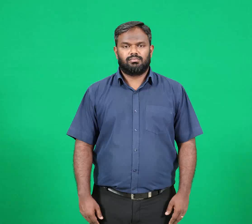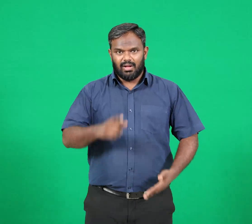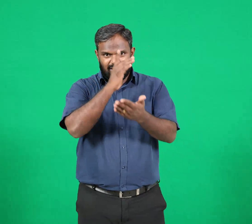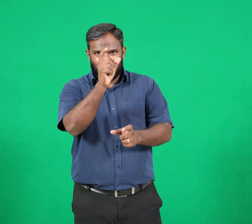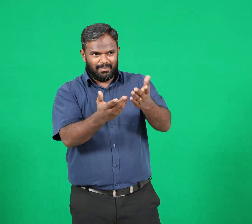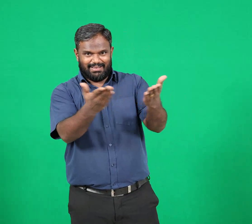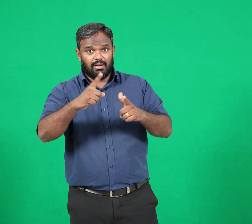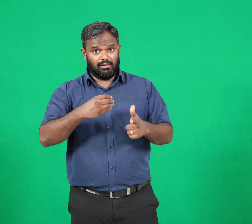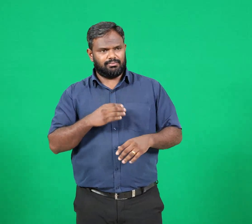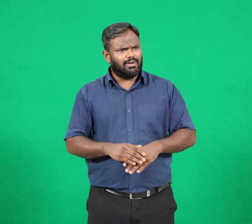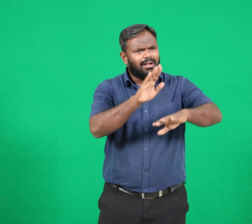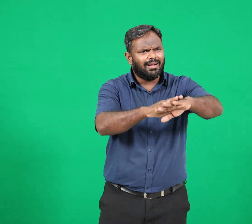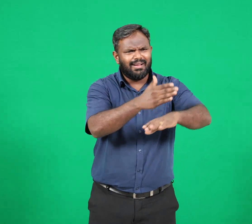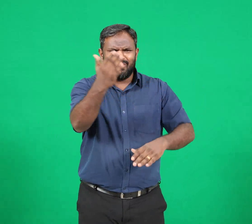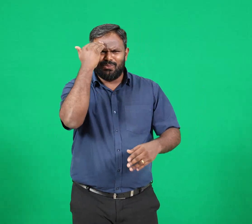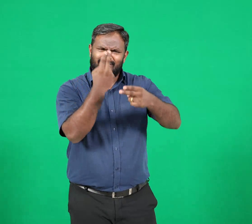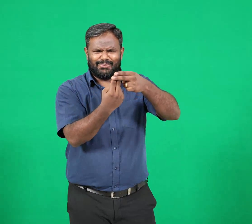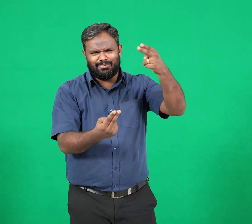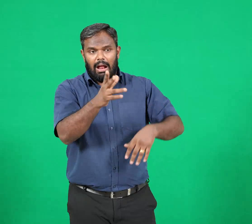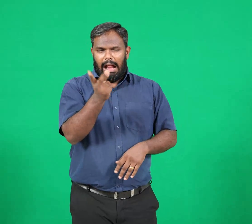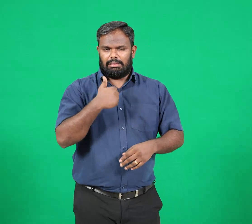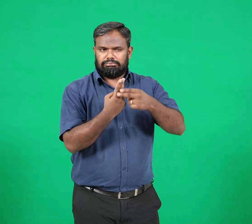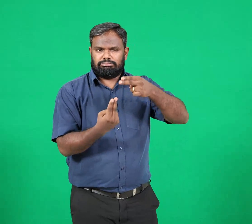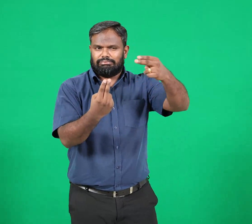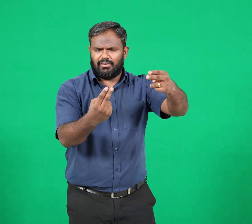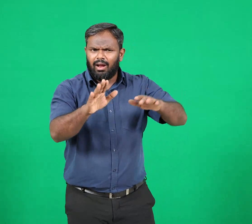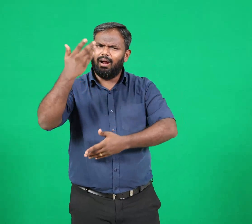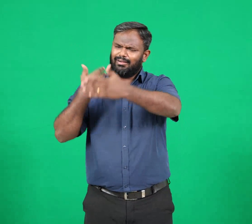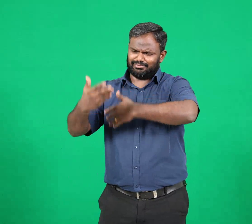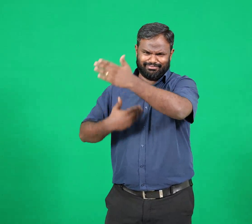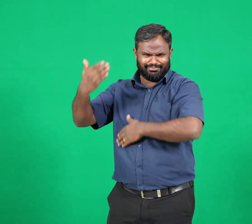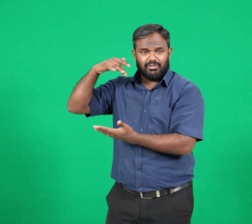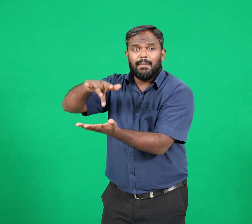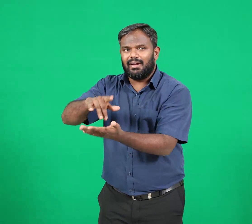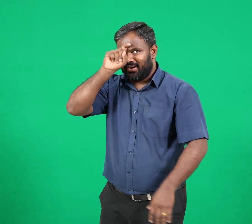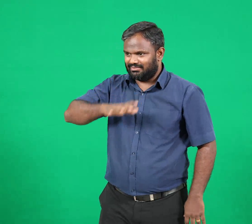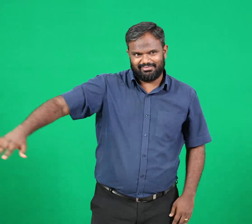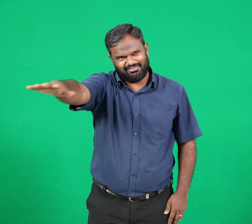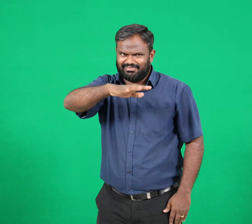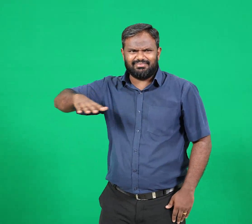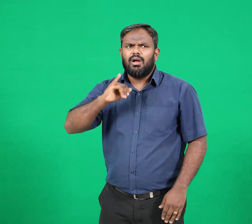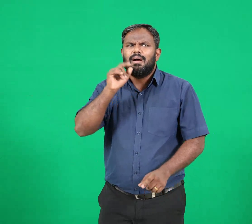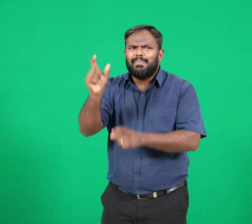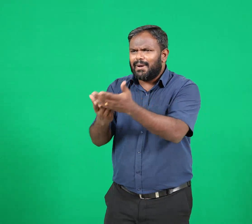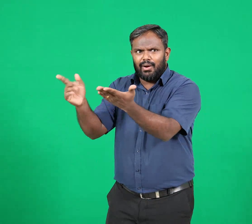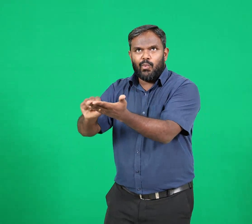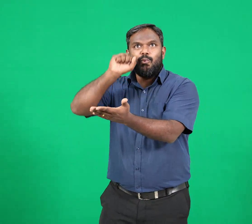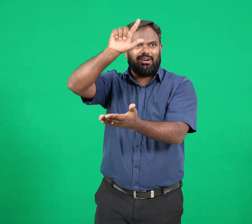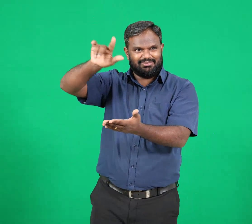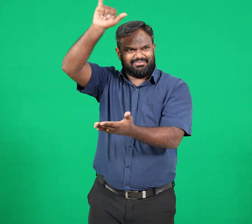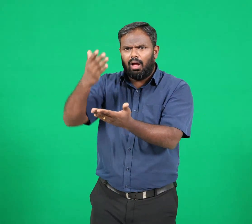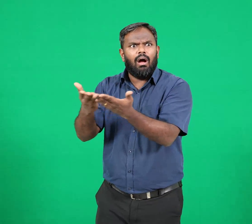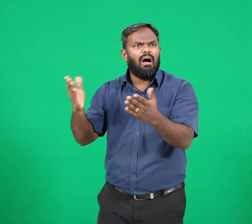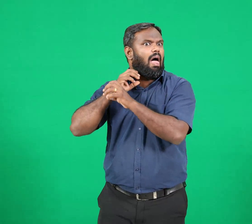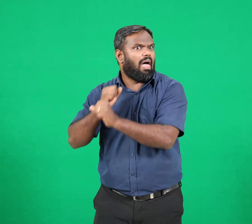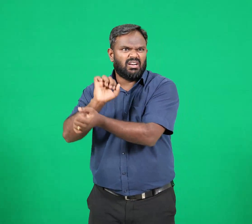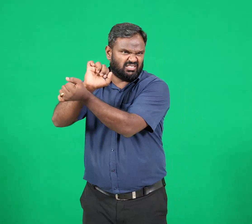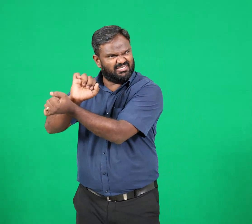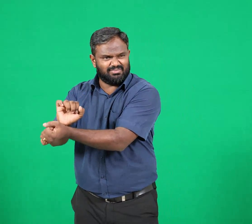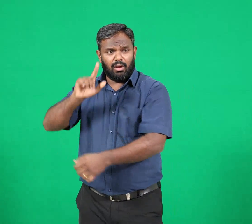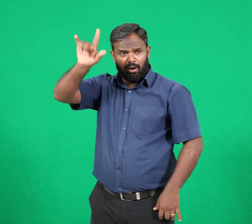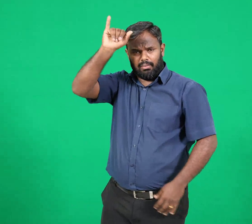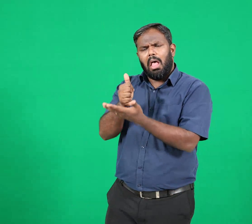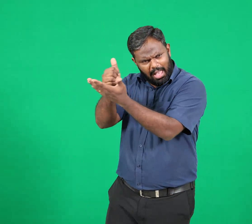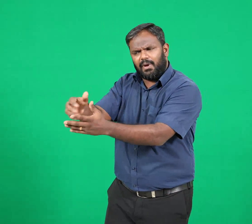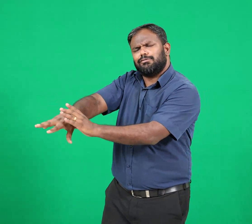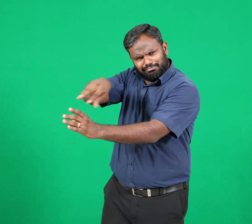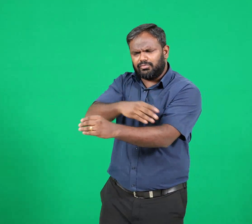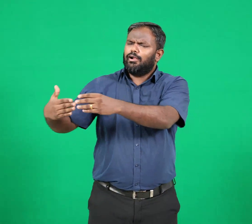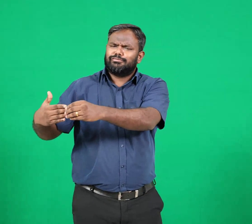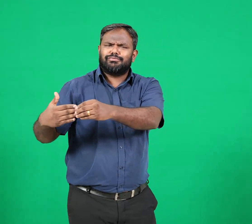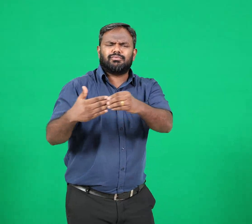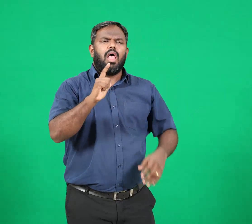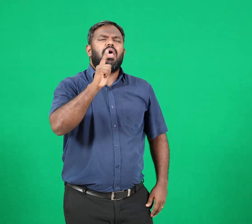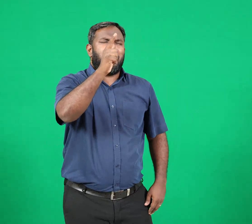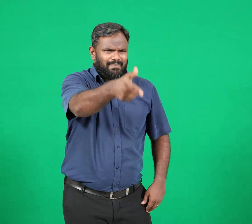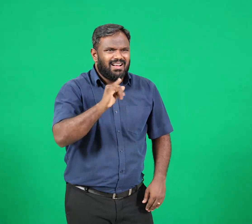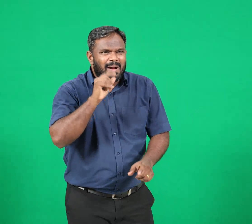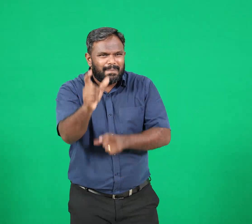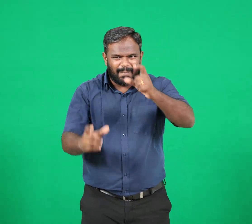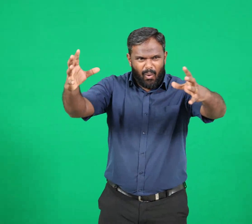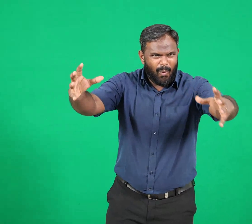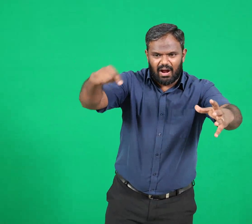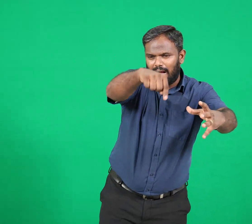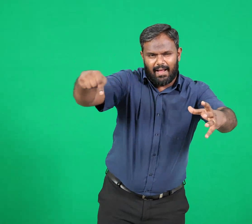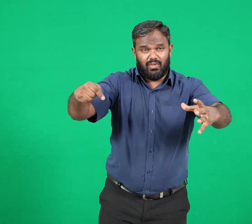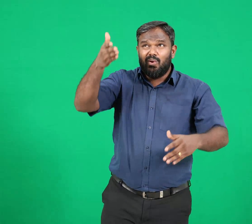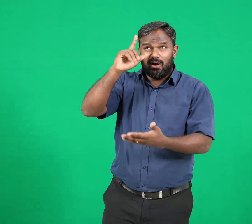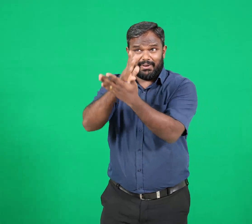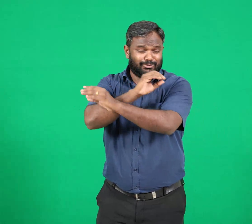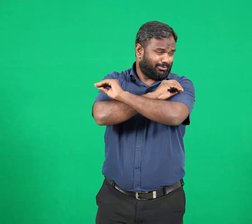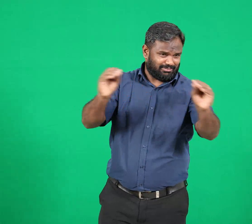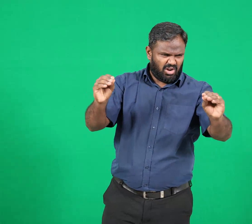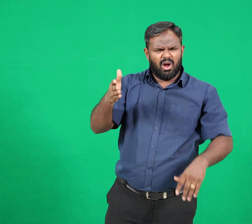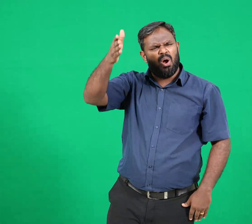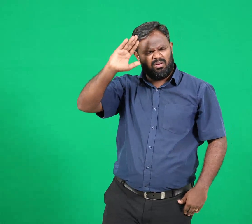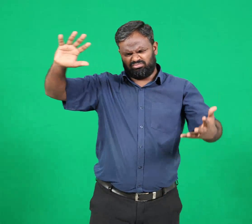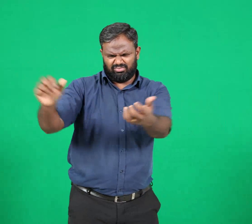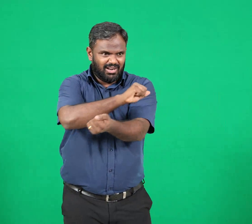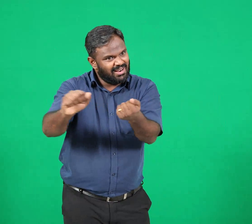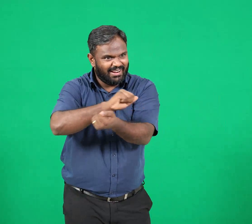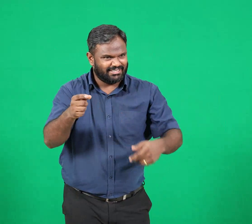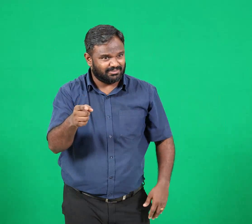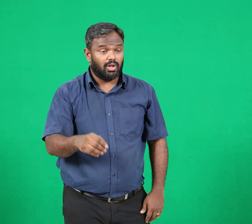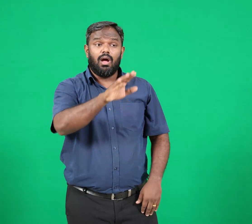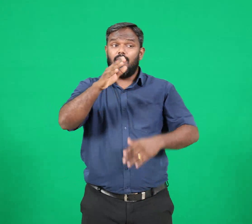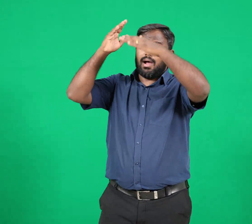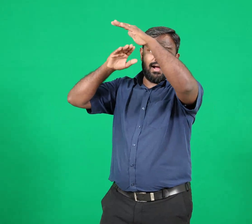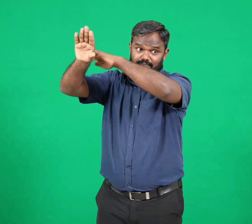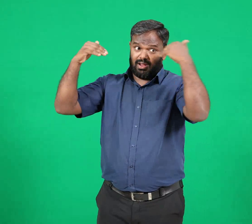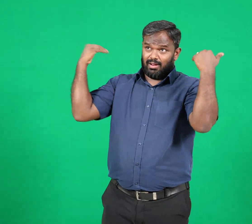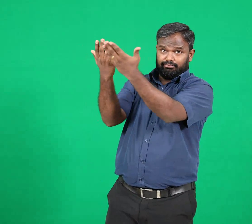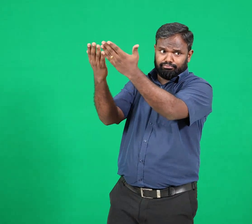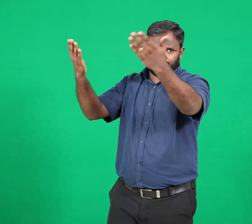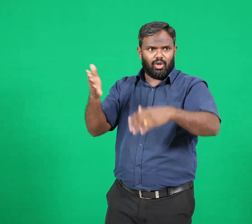Although you are fully aware of this, I want to remind you that after Jesus had delivered His people out of the land of Egypt, He destroyed those who did not believe.